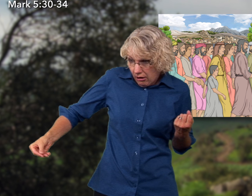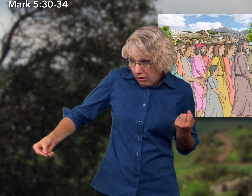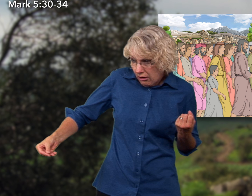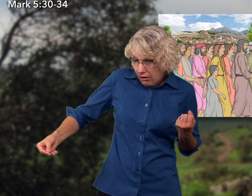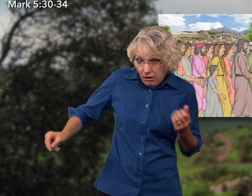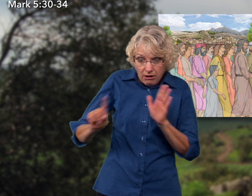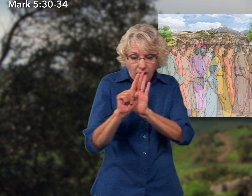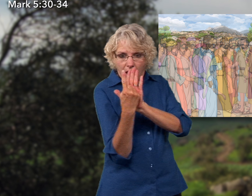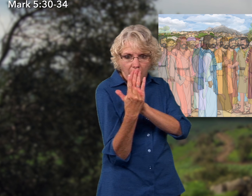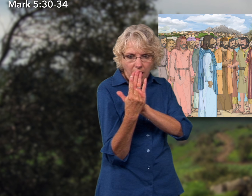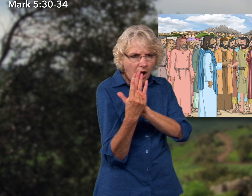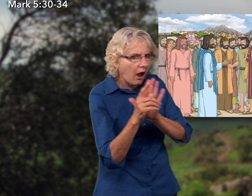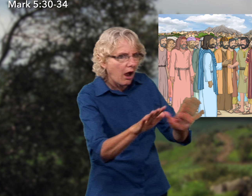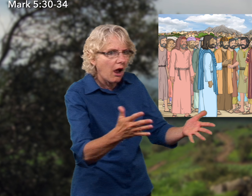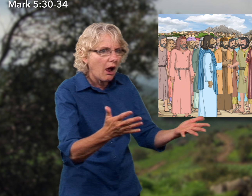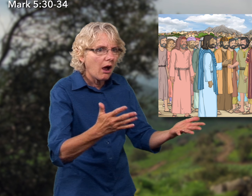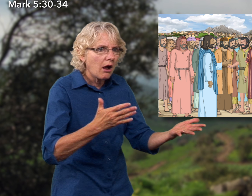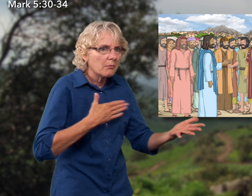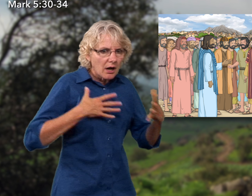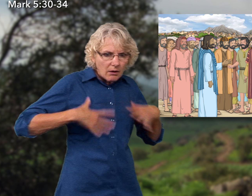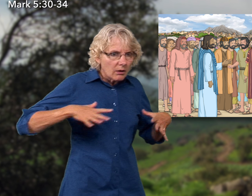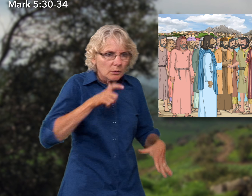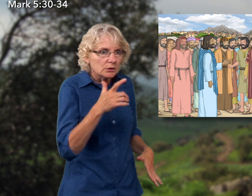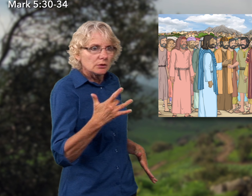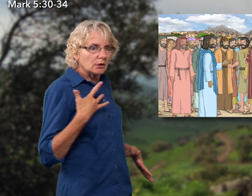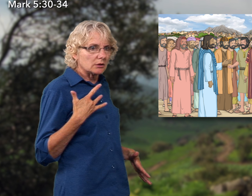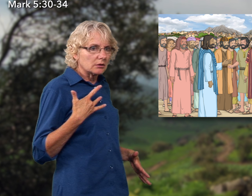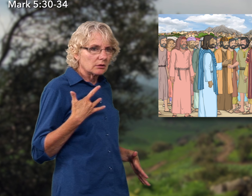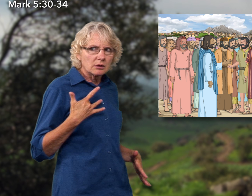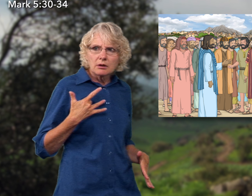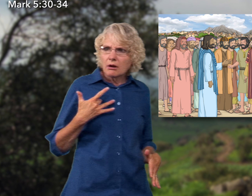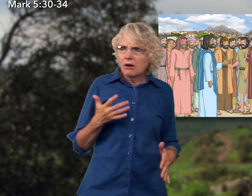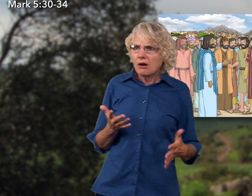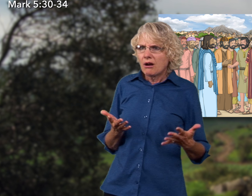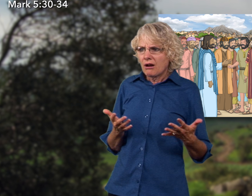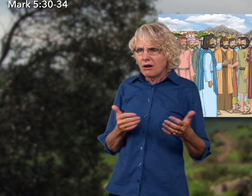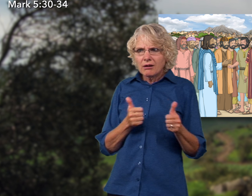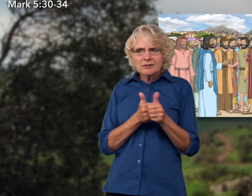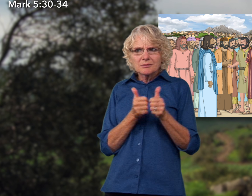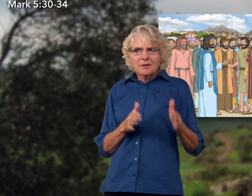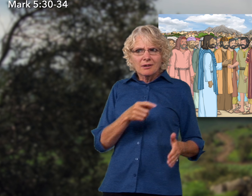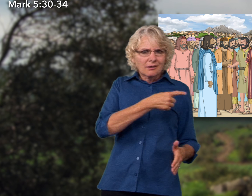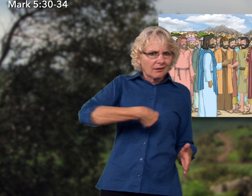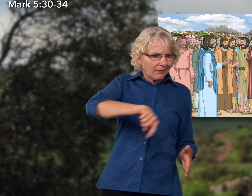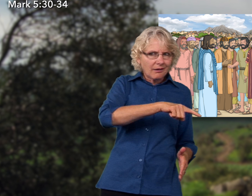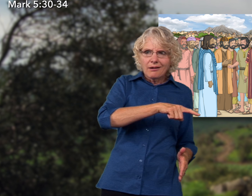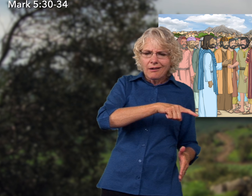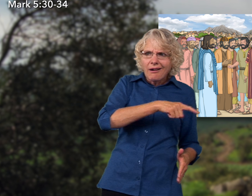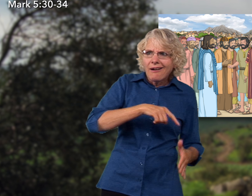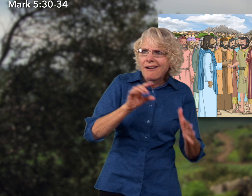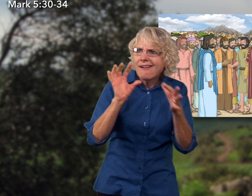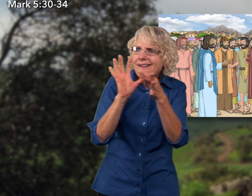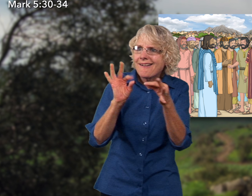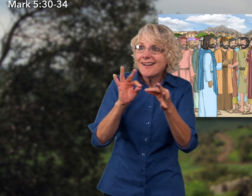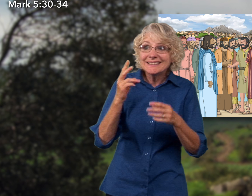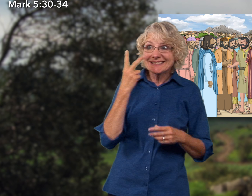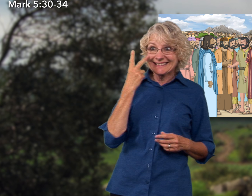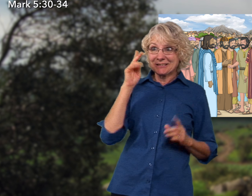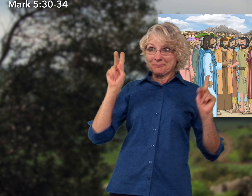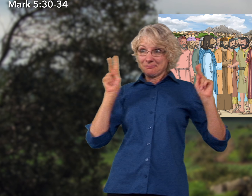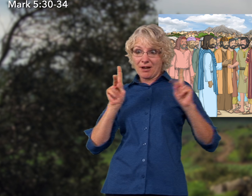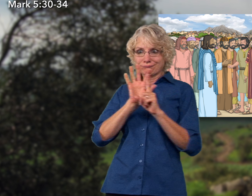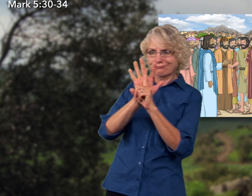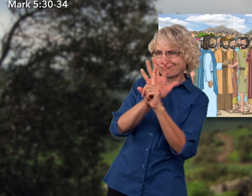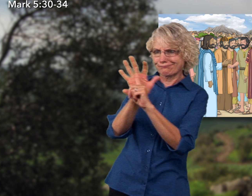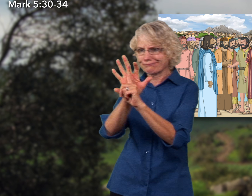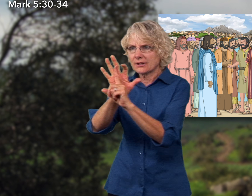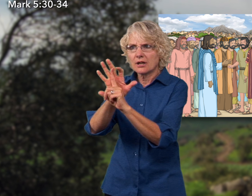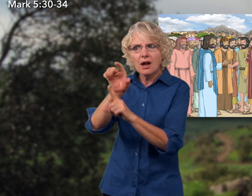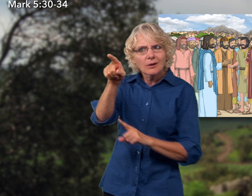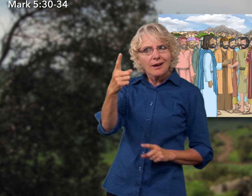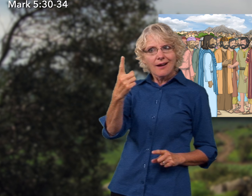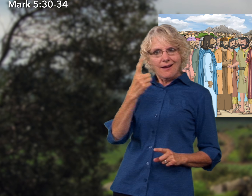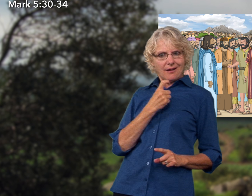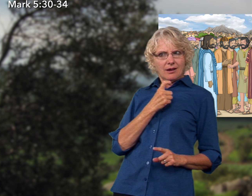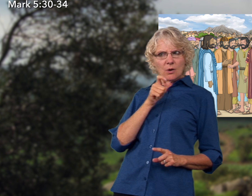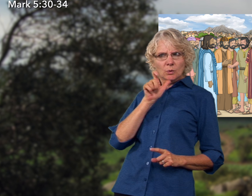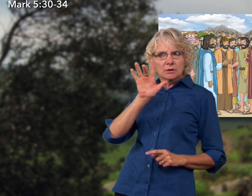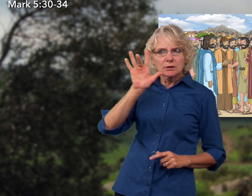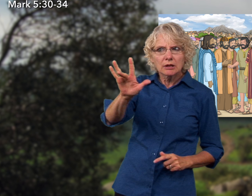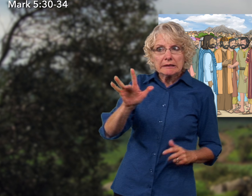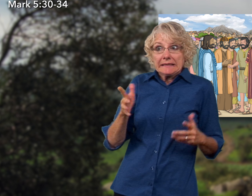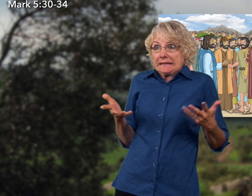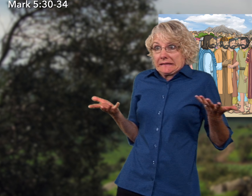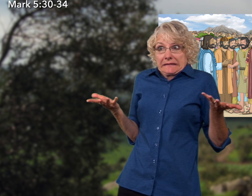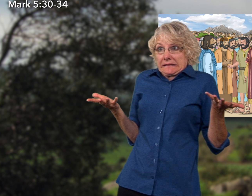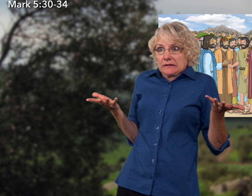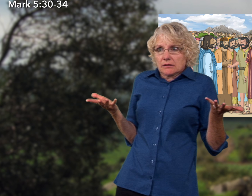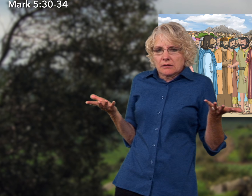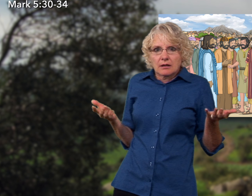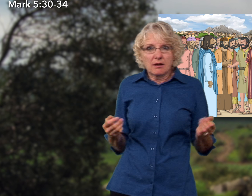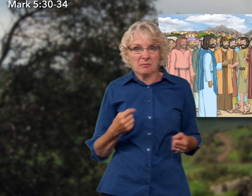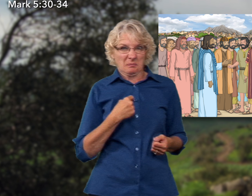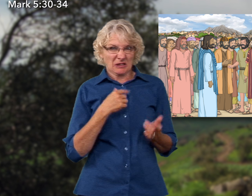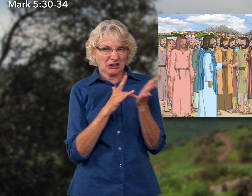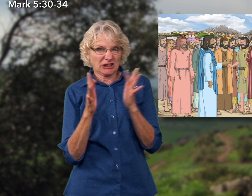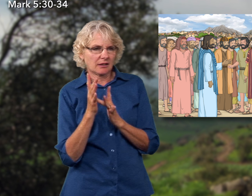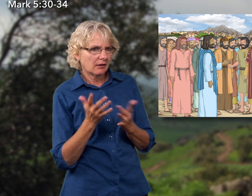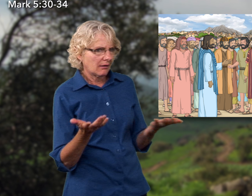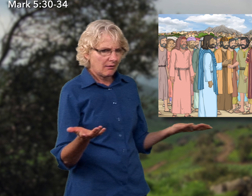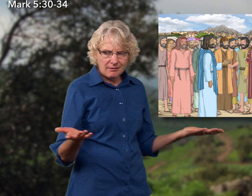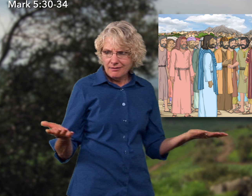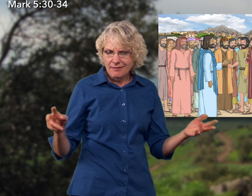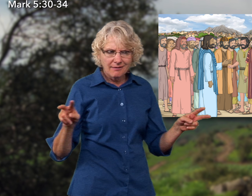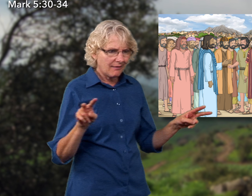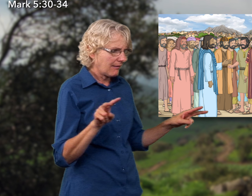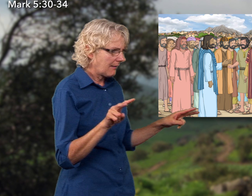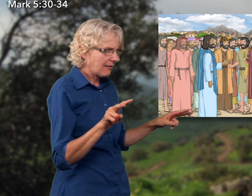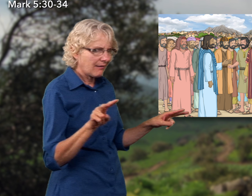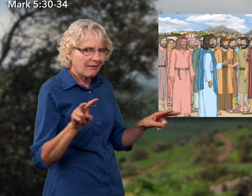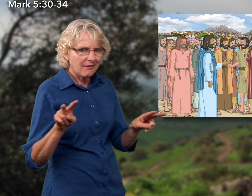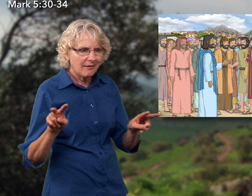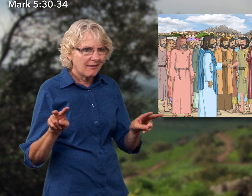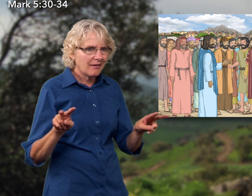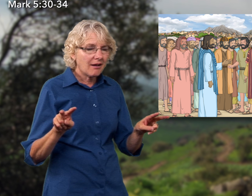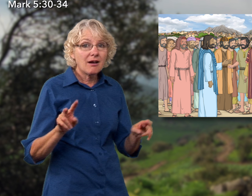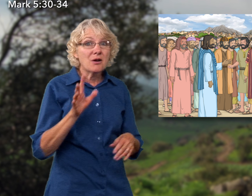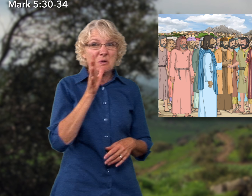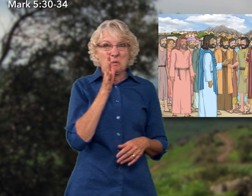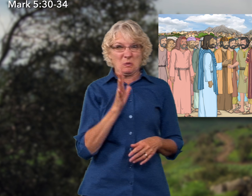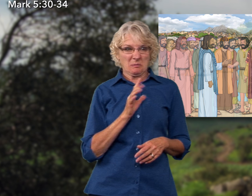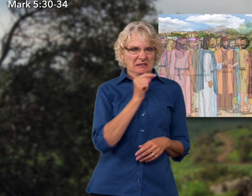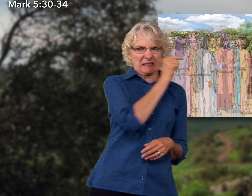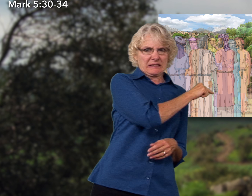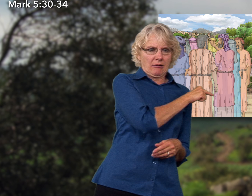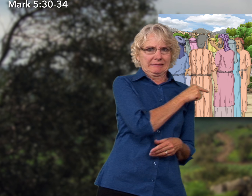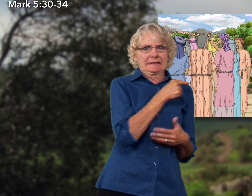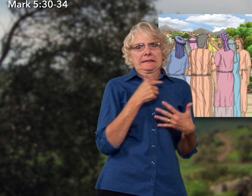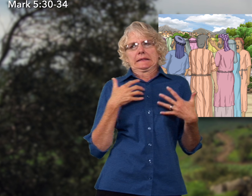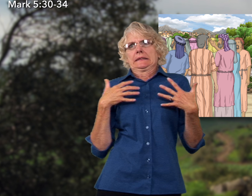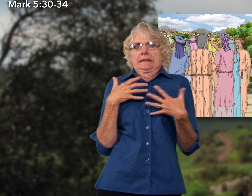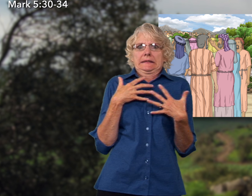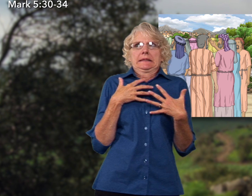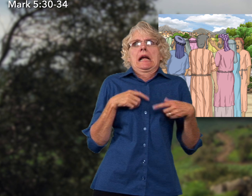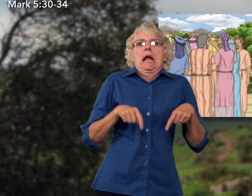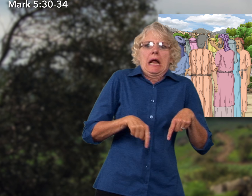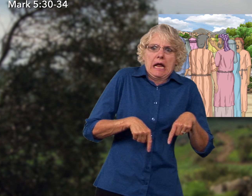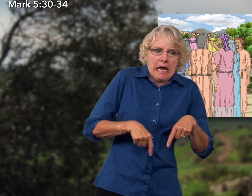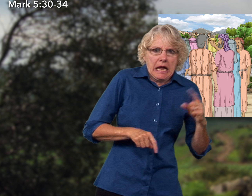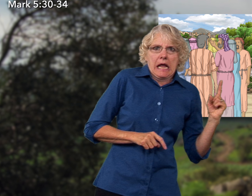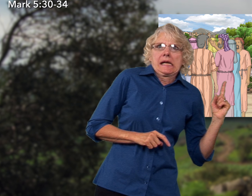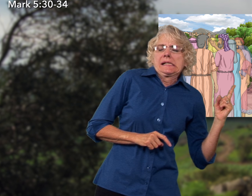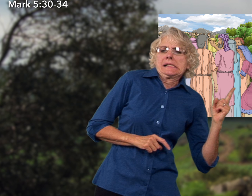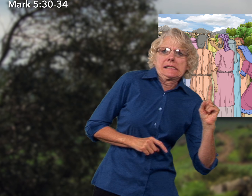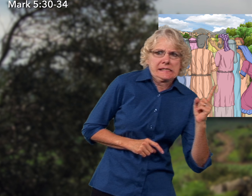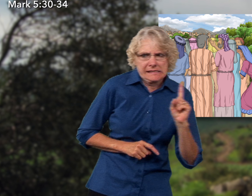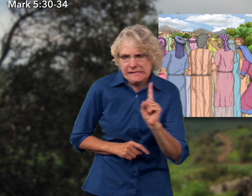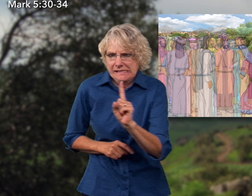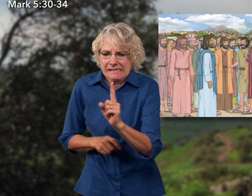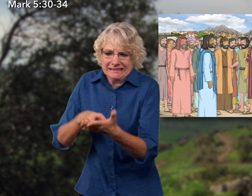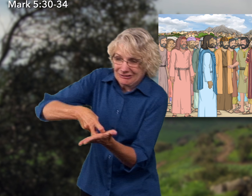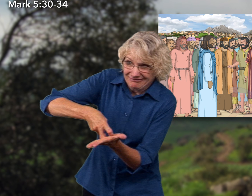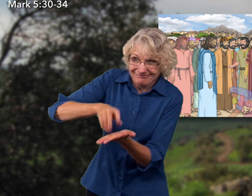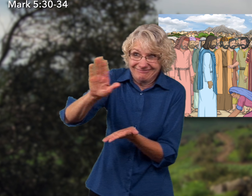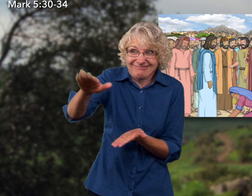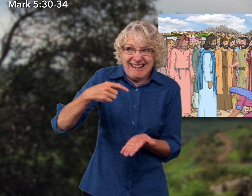Turning to the crowd, He asked, “Who touched My garments?” His disciples answered, “You can see the crowd pressing in on You, and yet You ask, ‘Who touched Me?’” But He kept looking around to see who had done this.